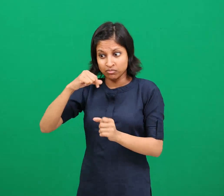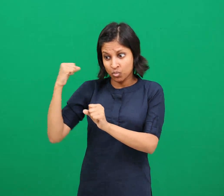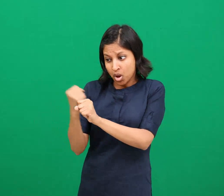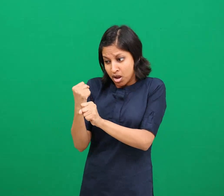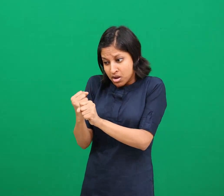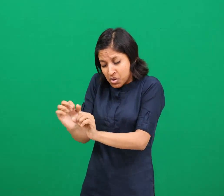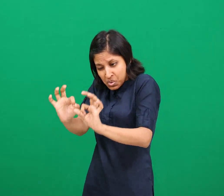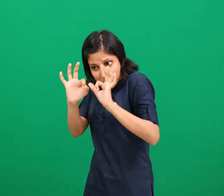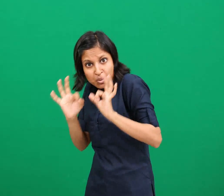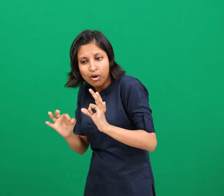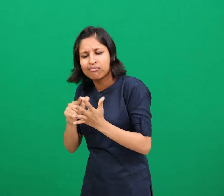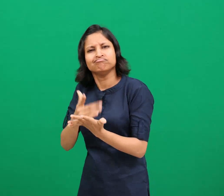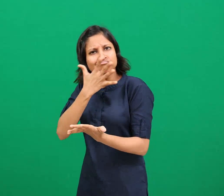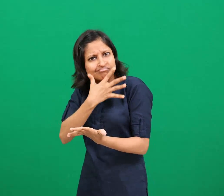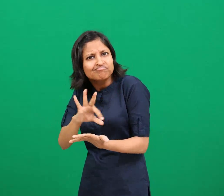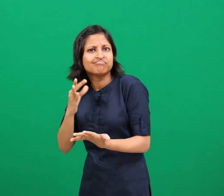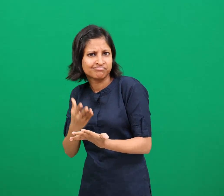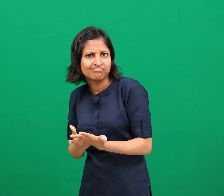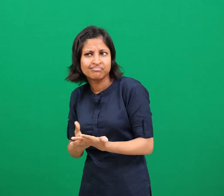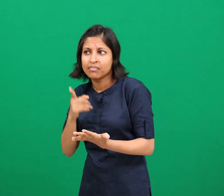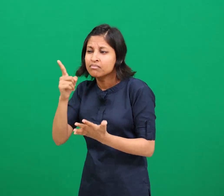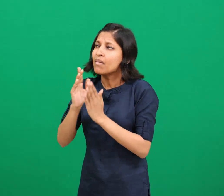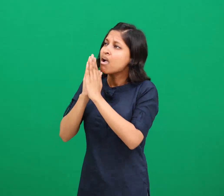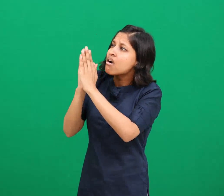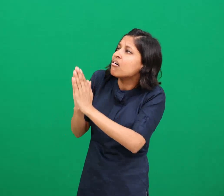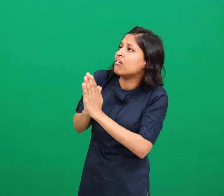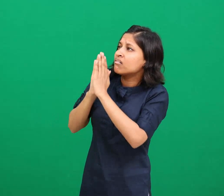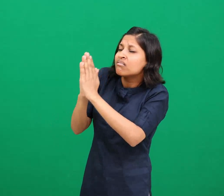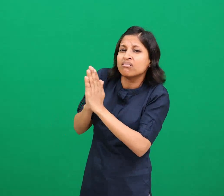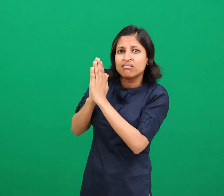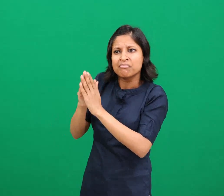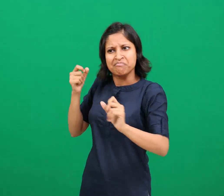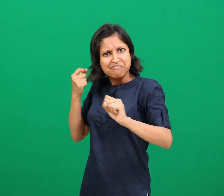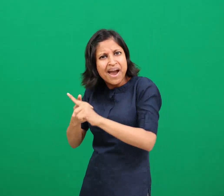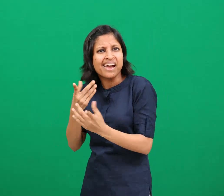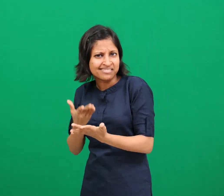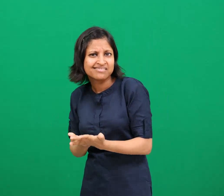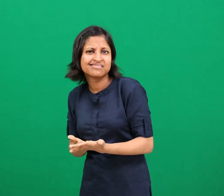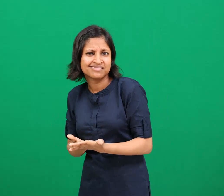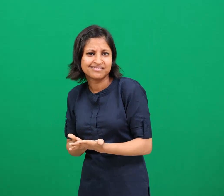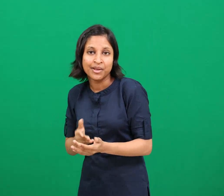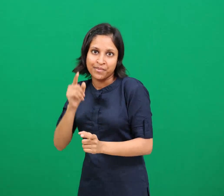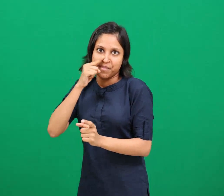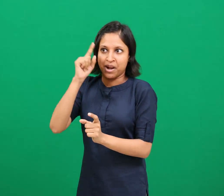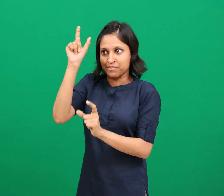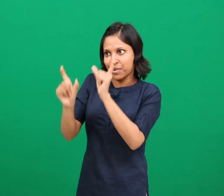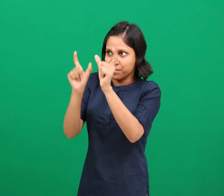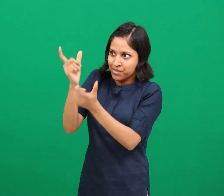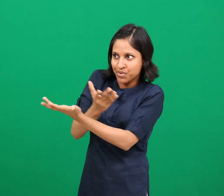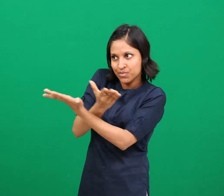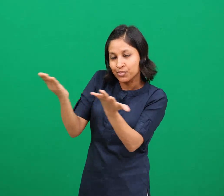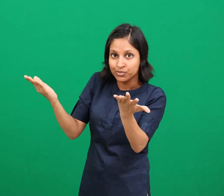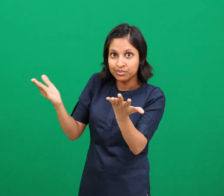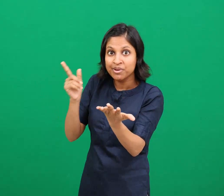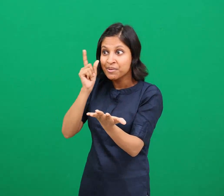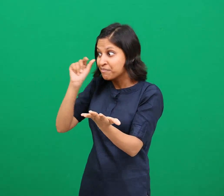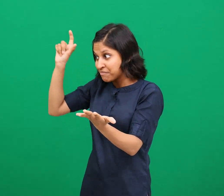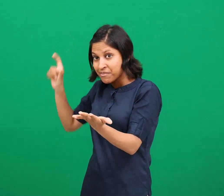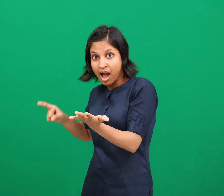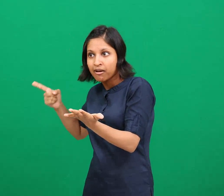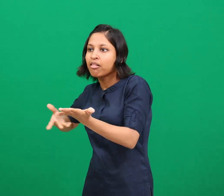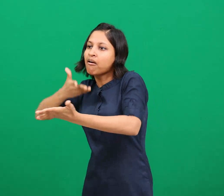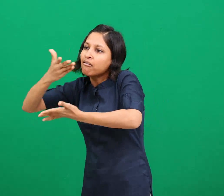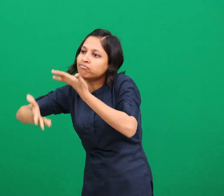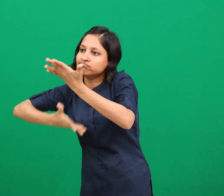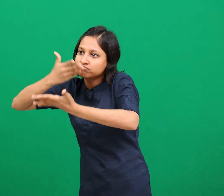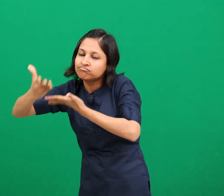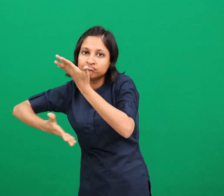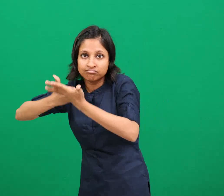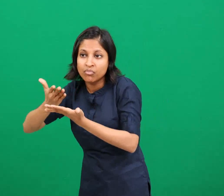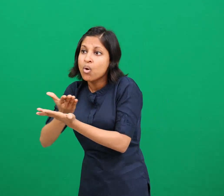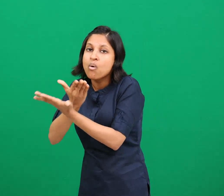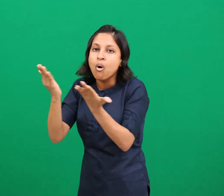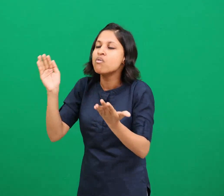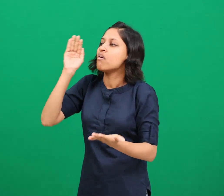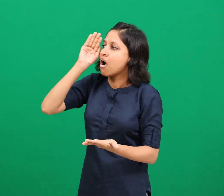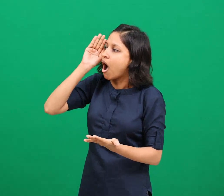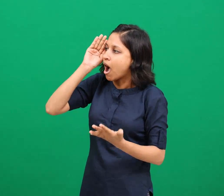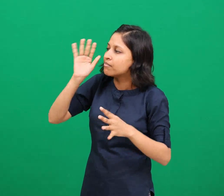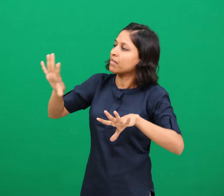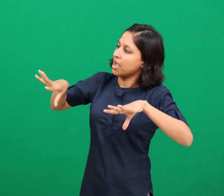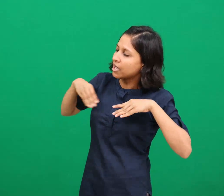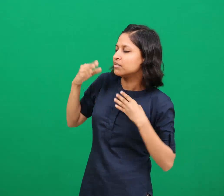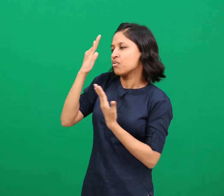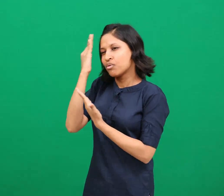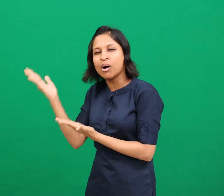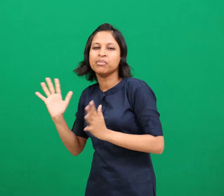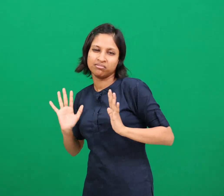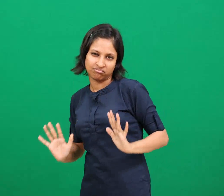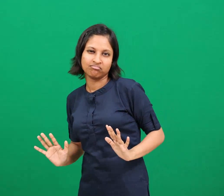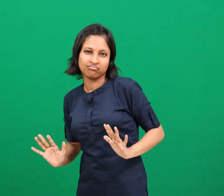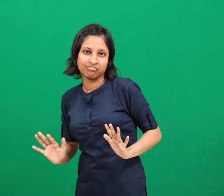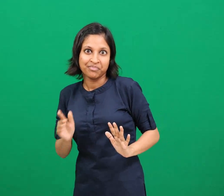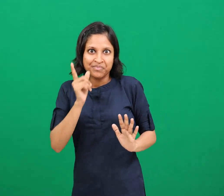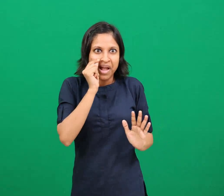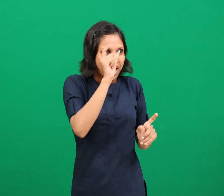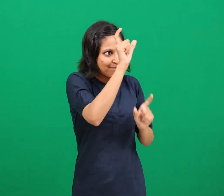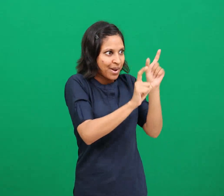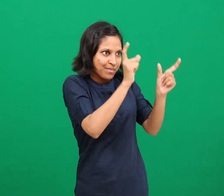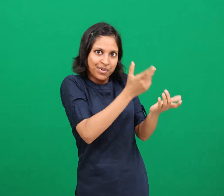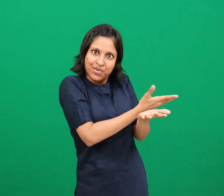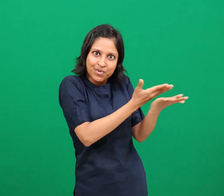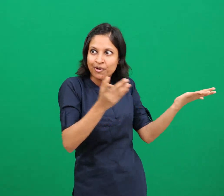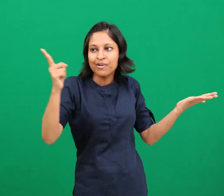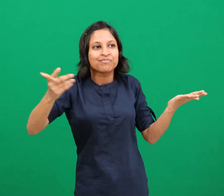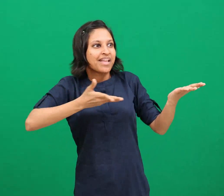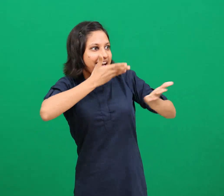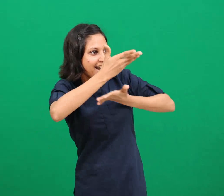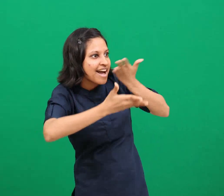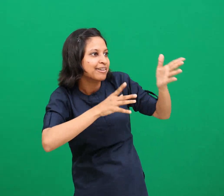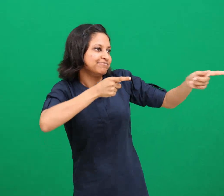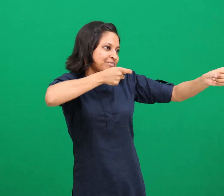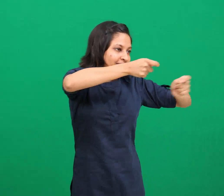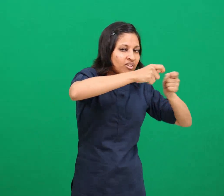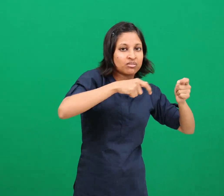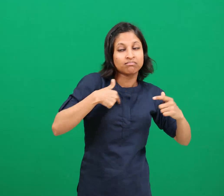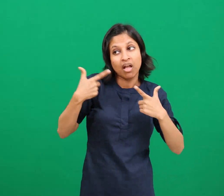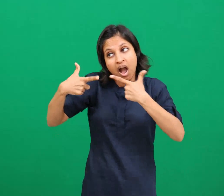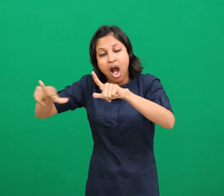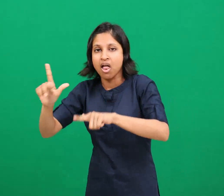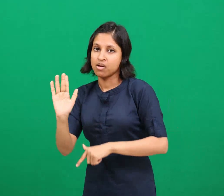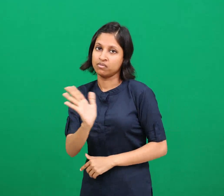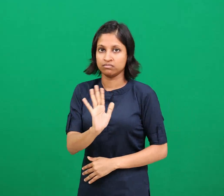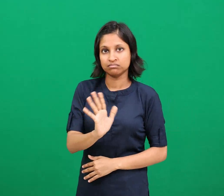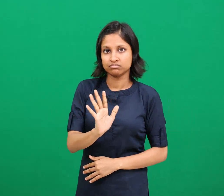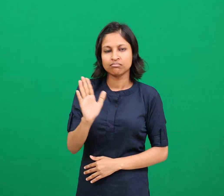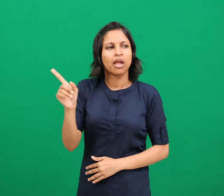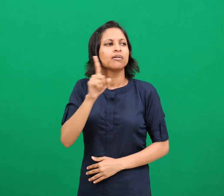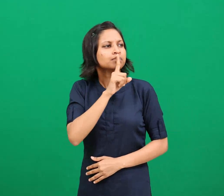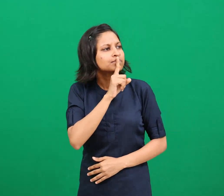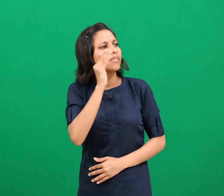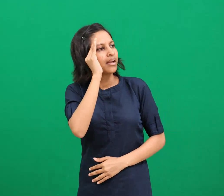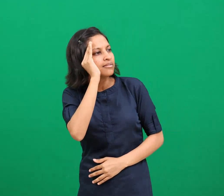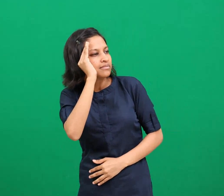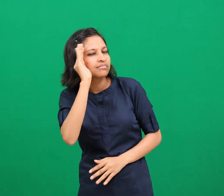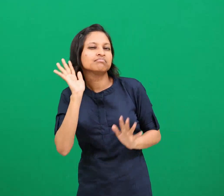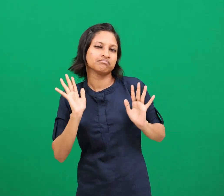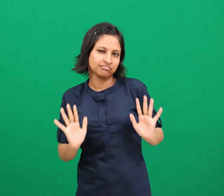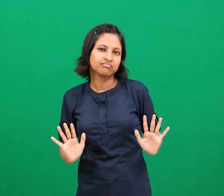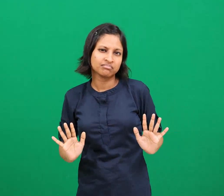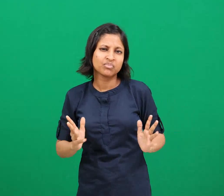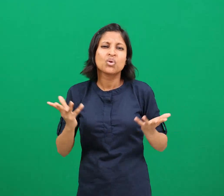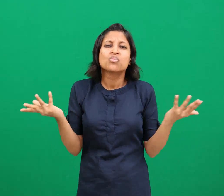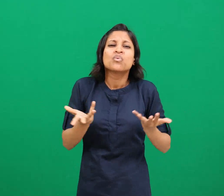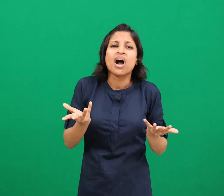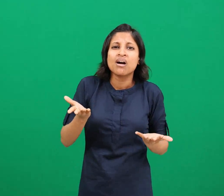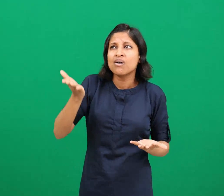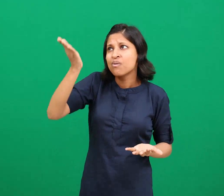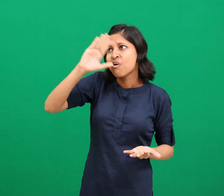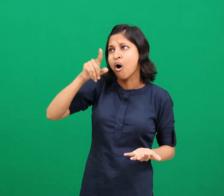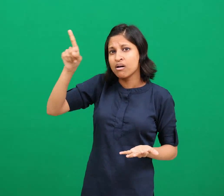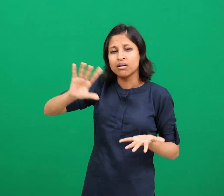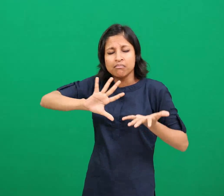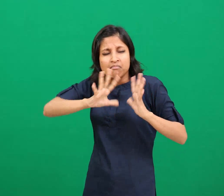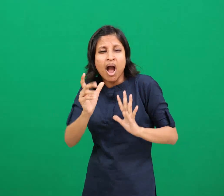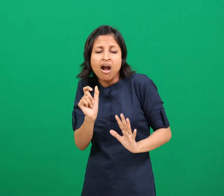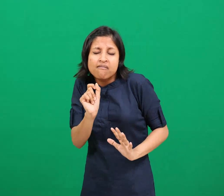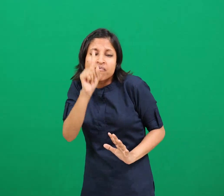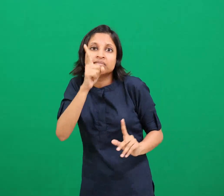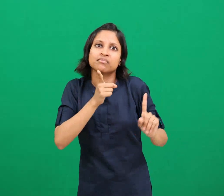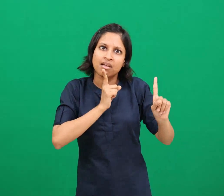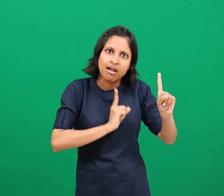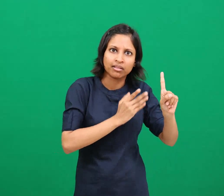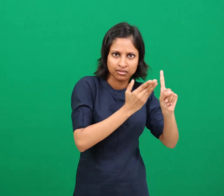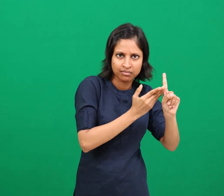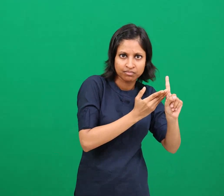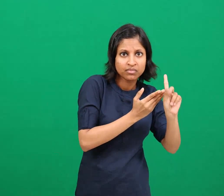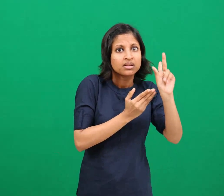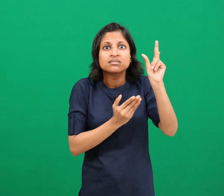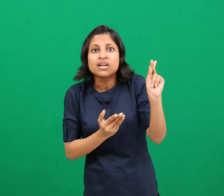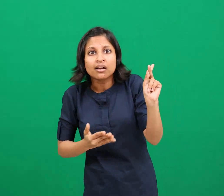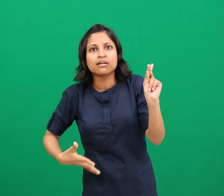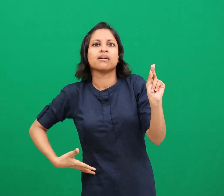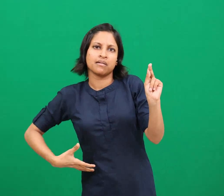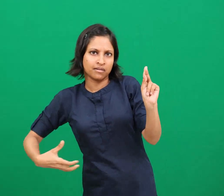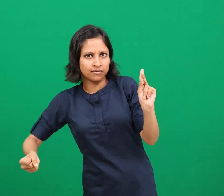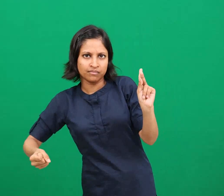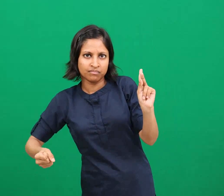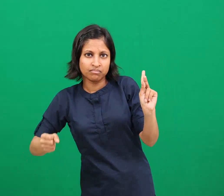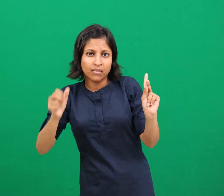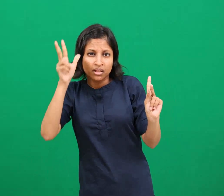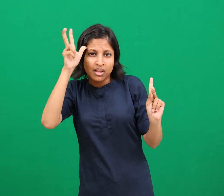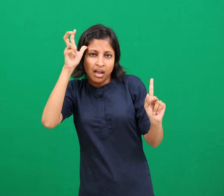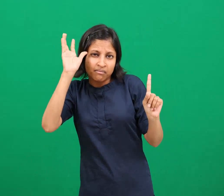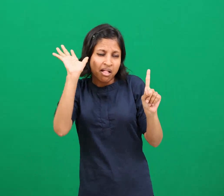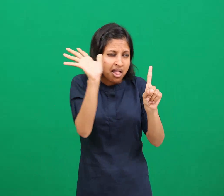A woman must learn in quietness and full submissiveness. I do not permit a woman to teach or to exercise authority over a man; she is to remain quiet.